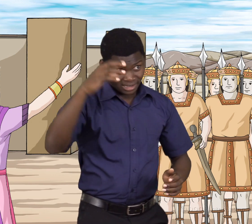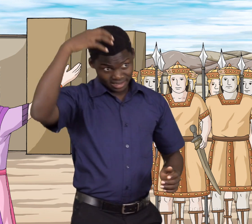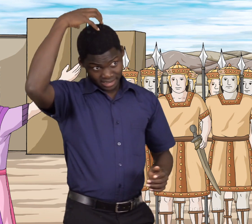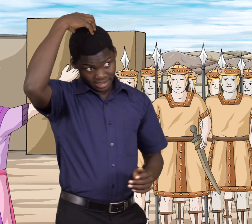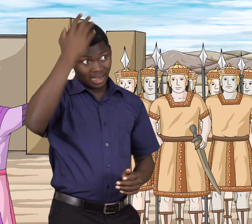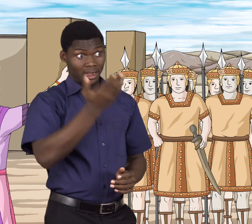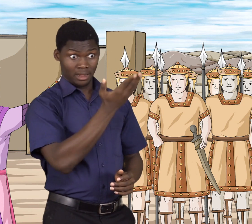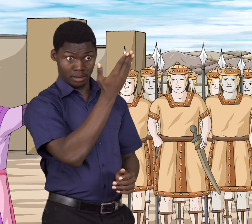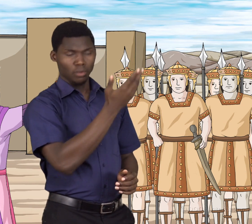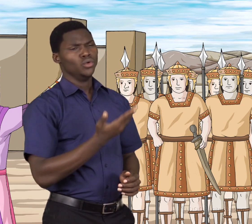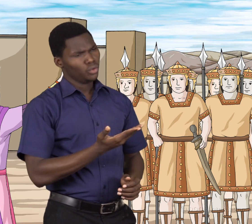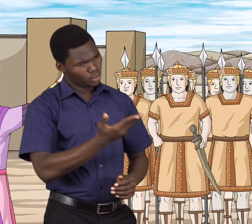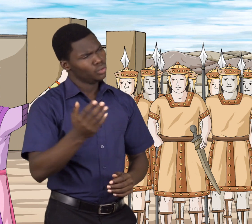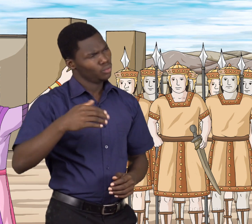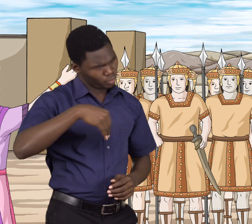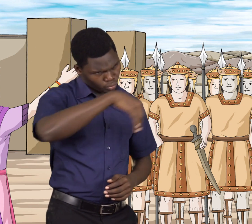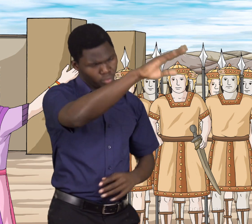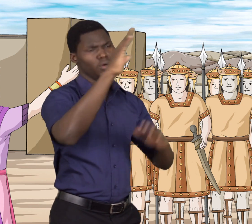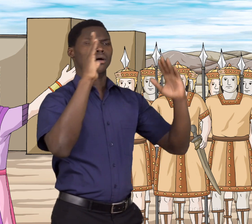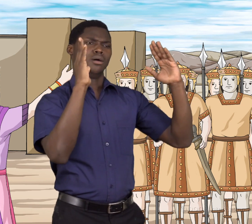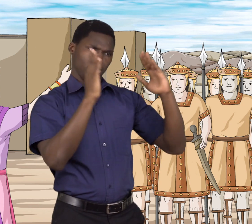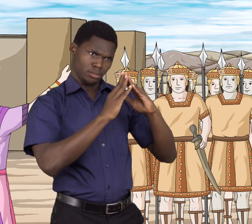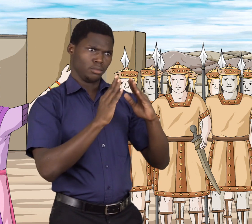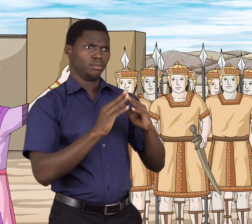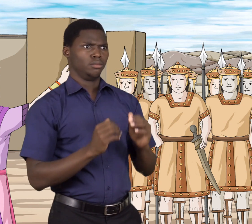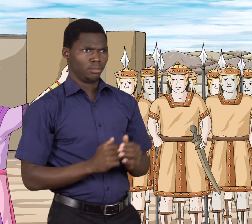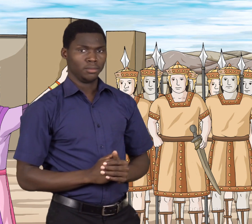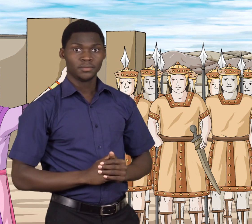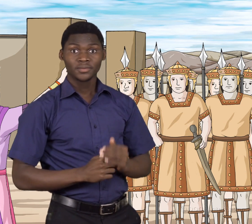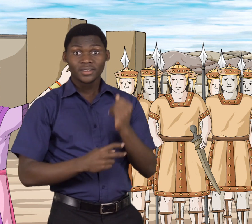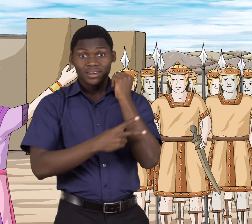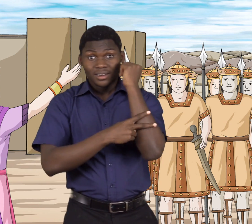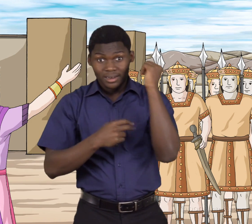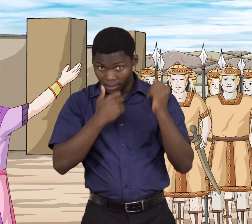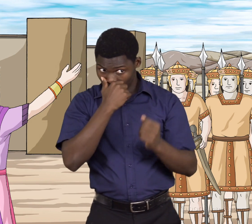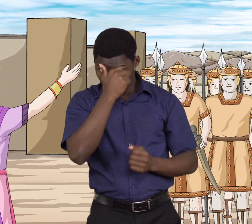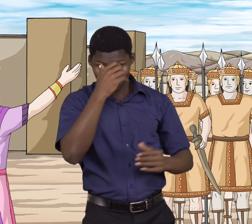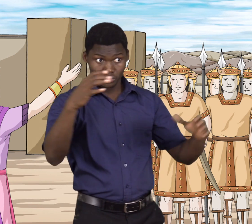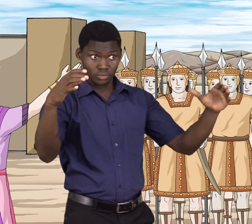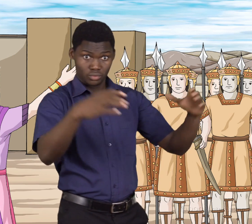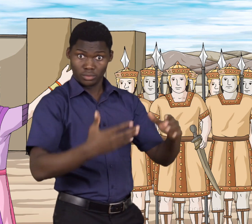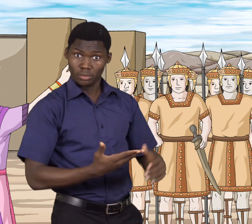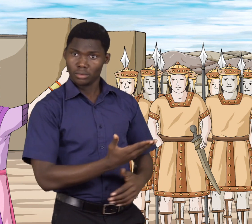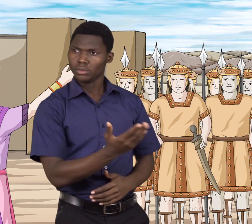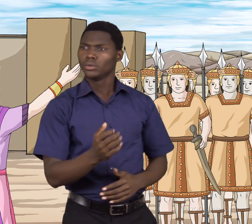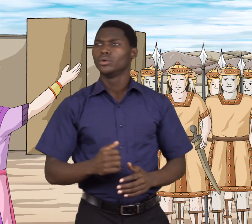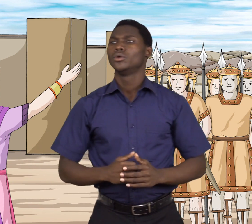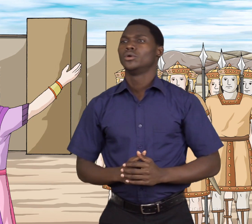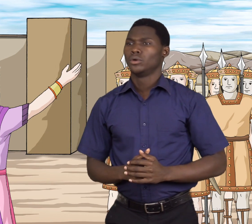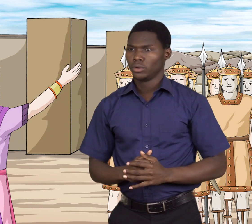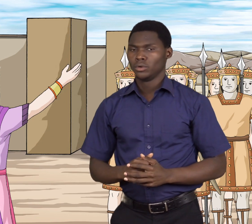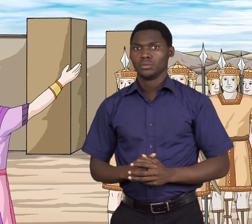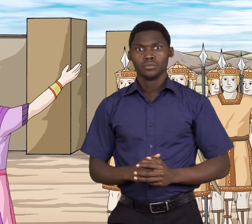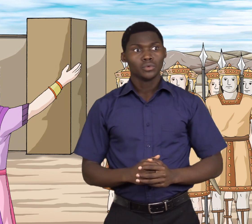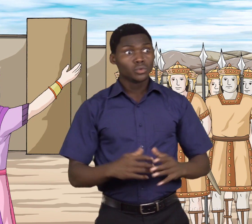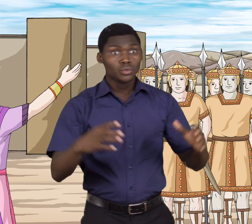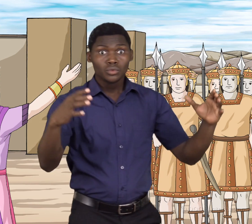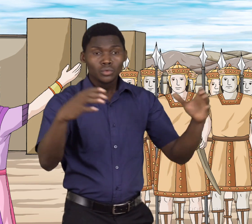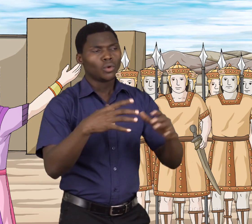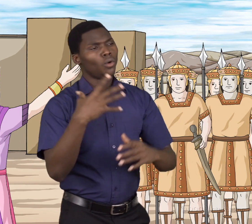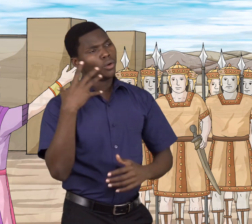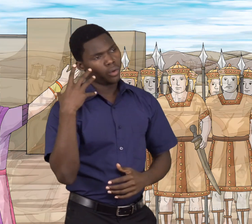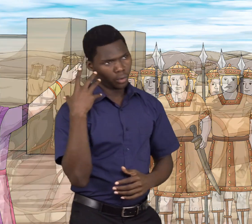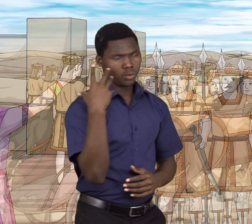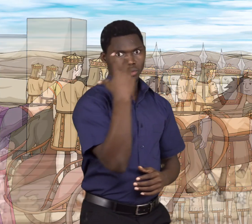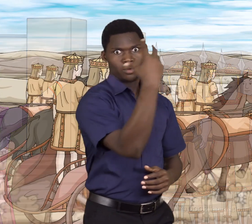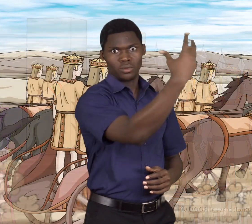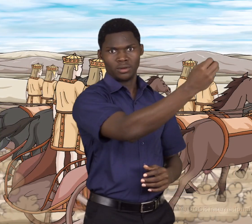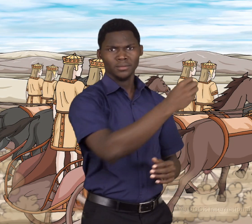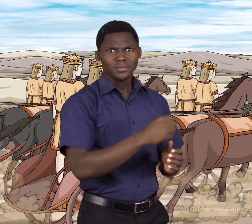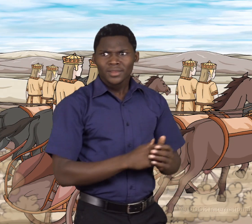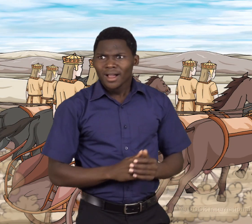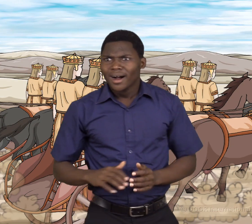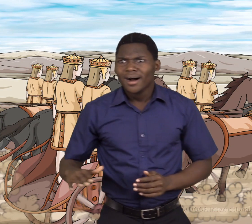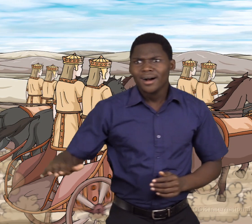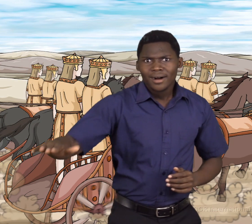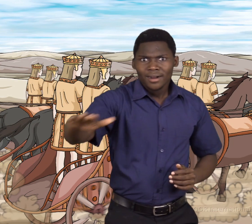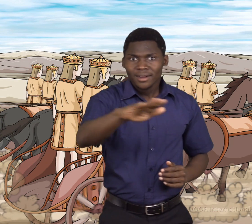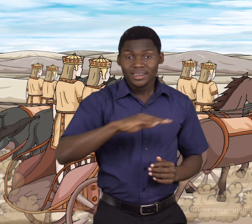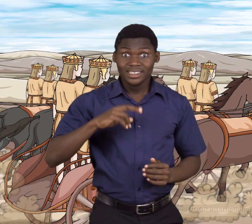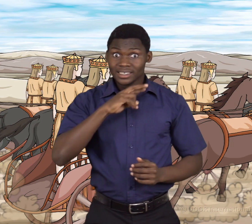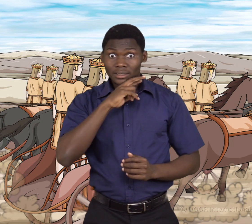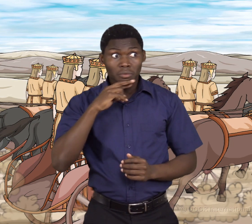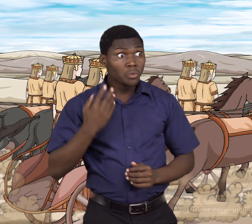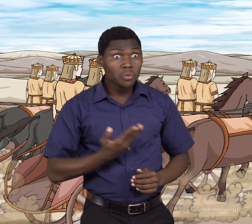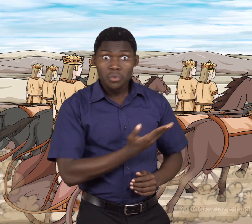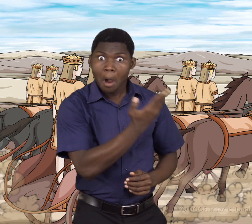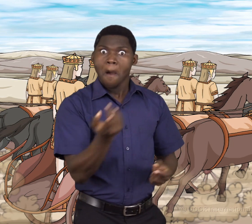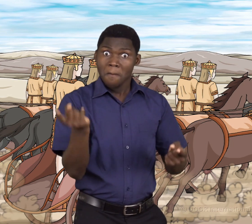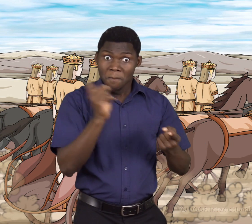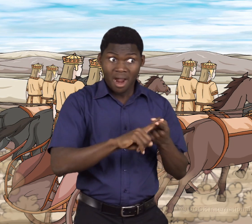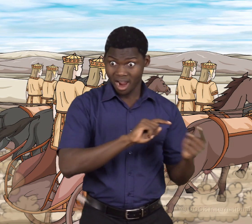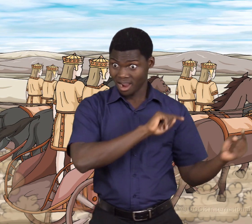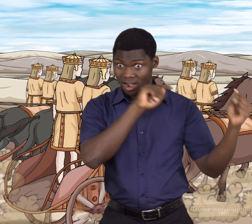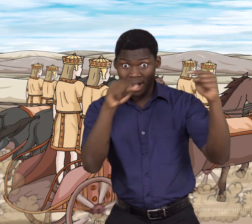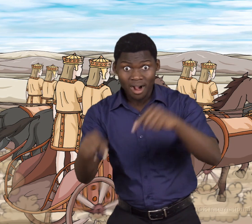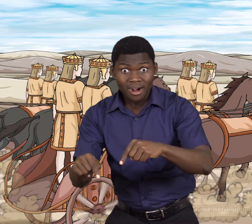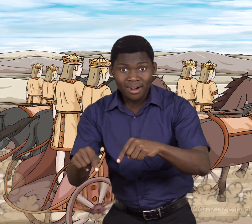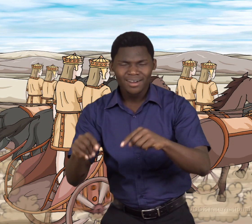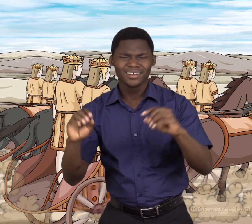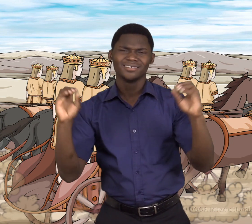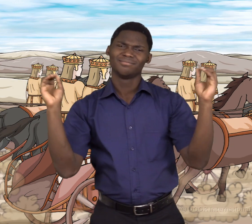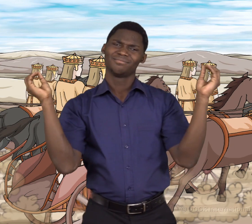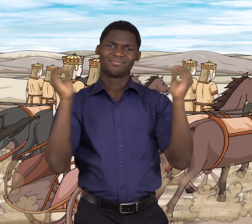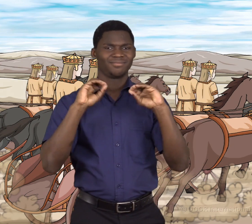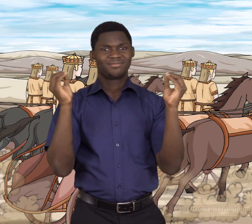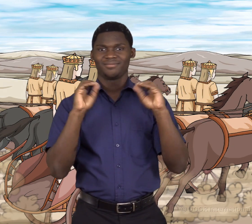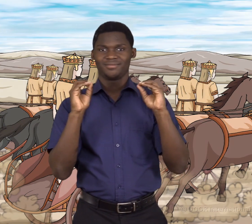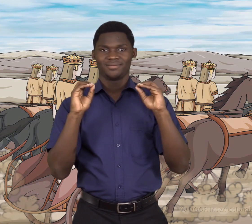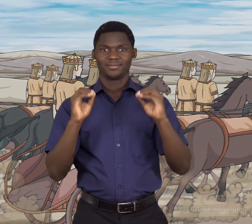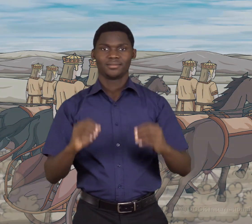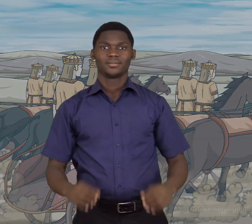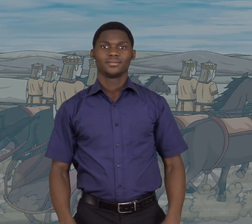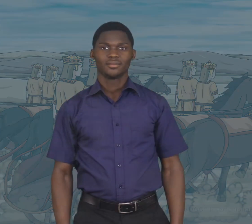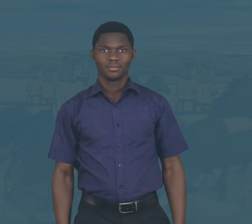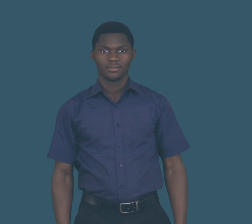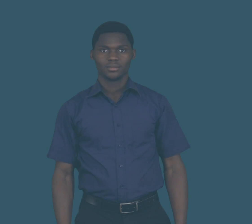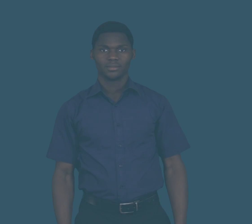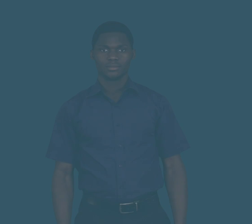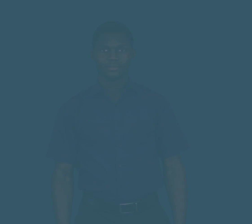And the Aramean raiders did not come into the land of Israel again.